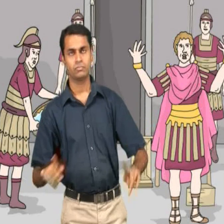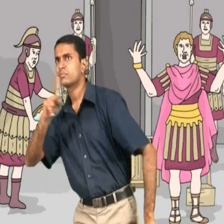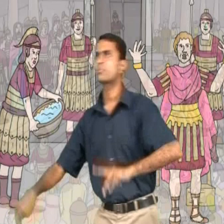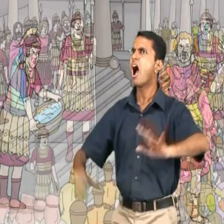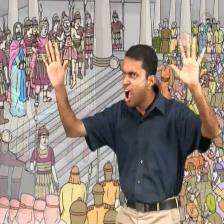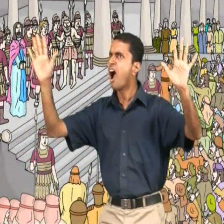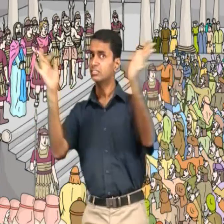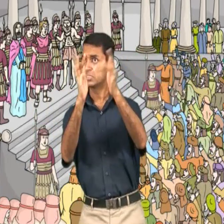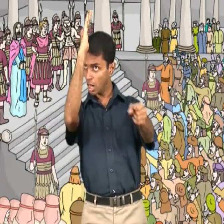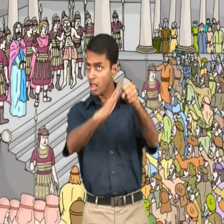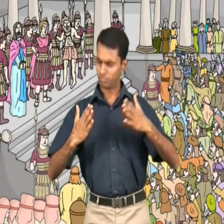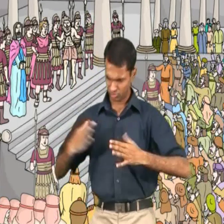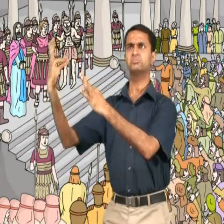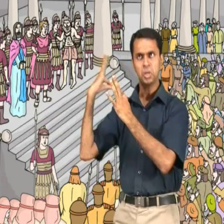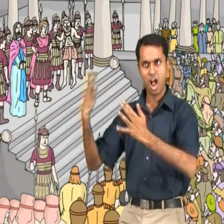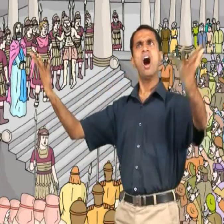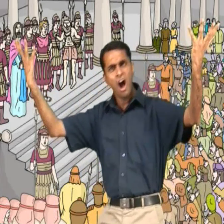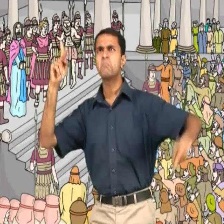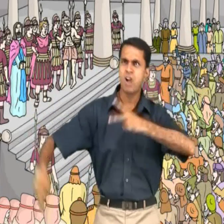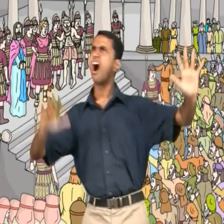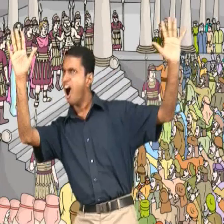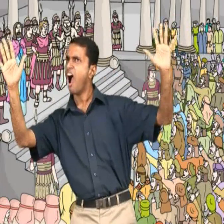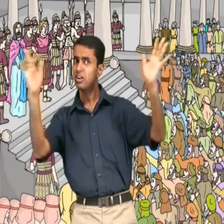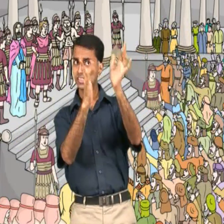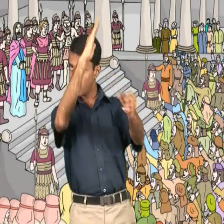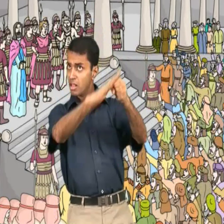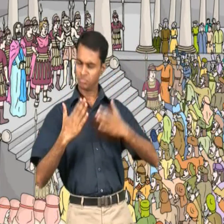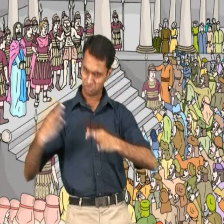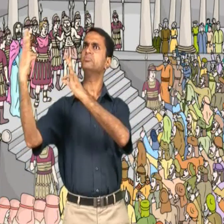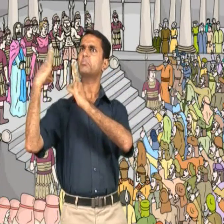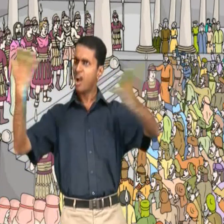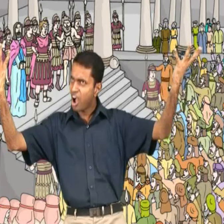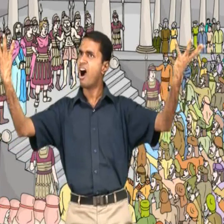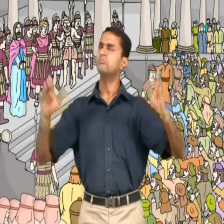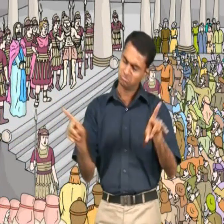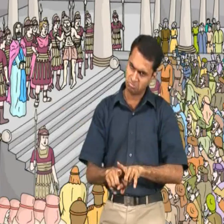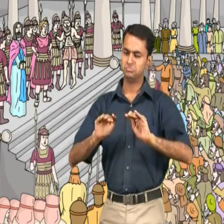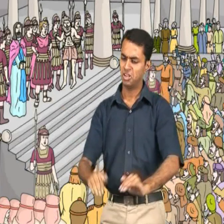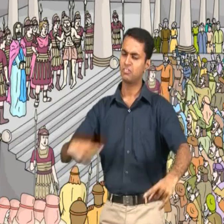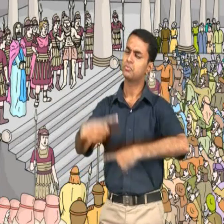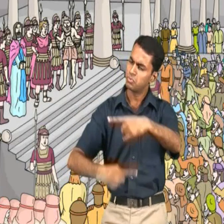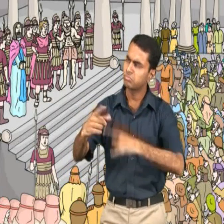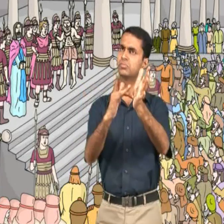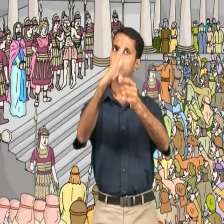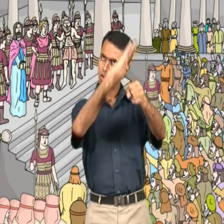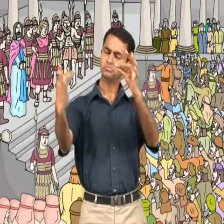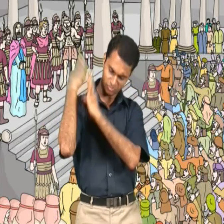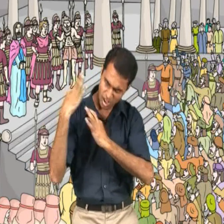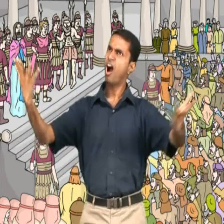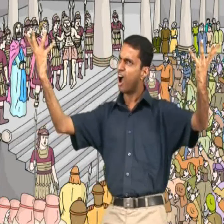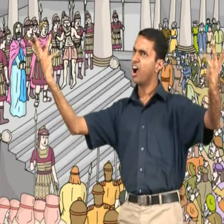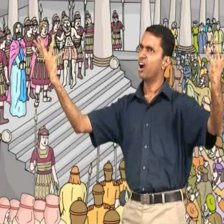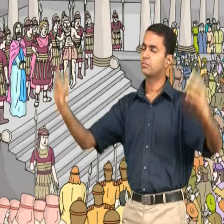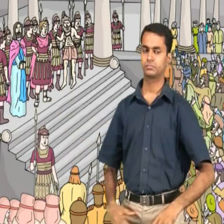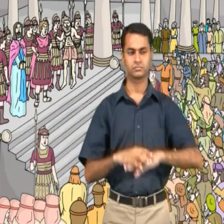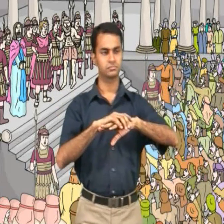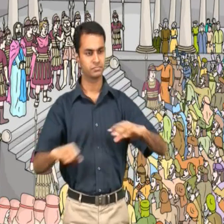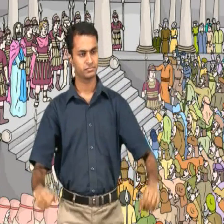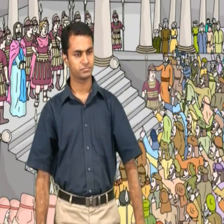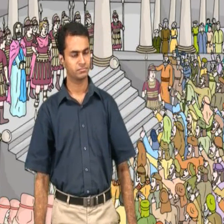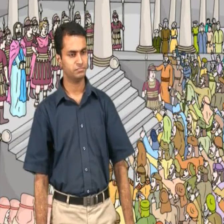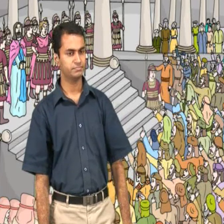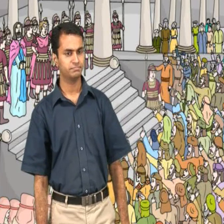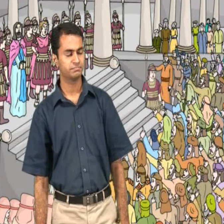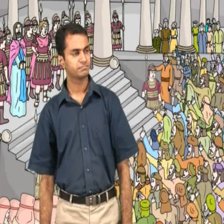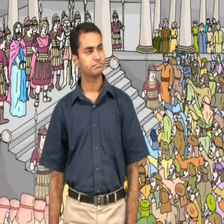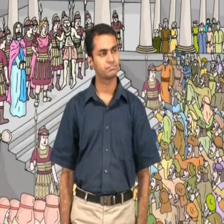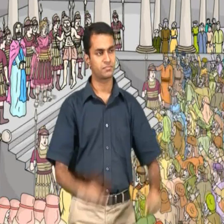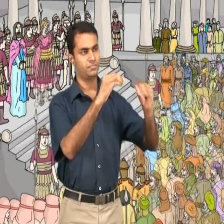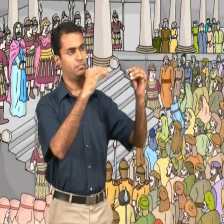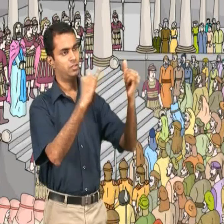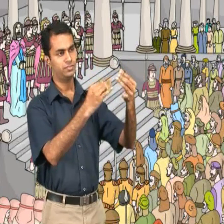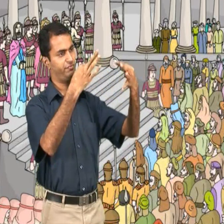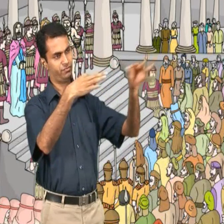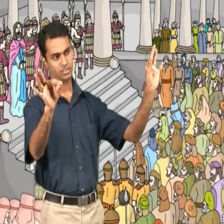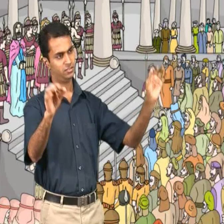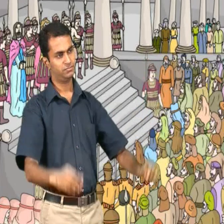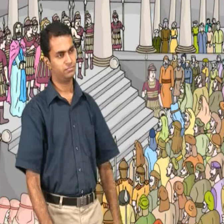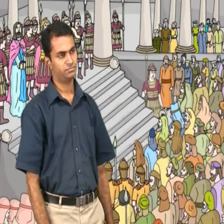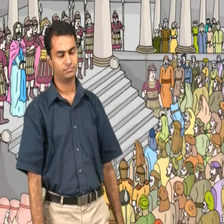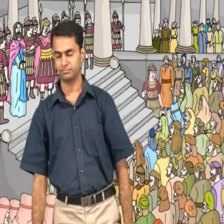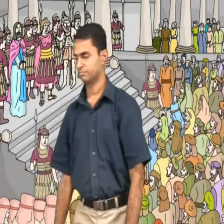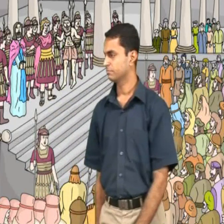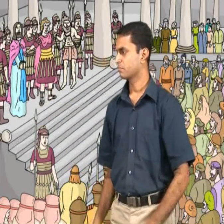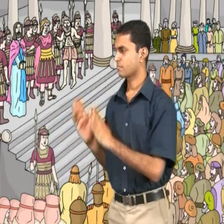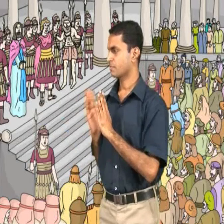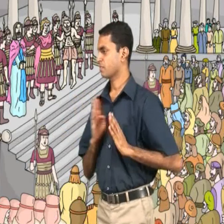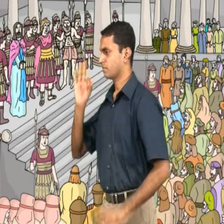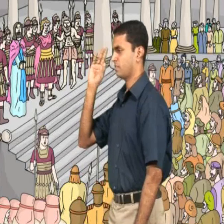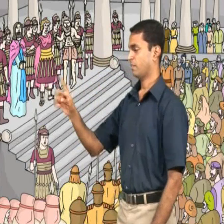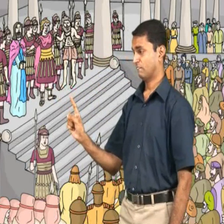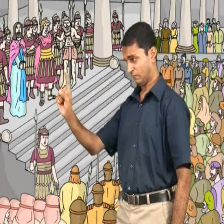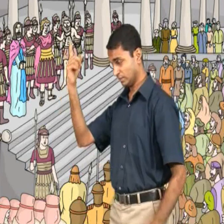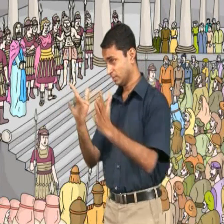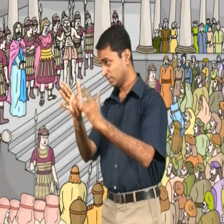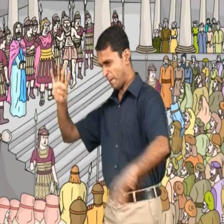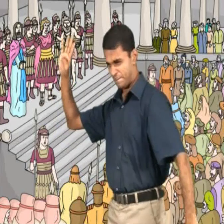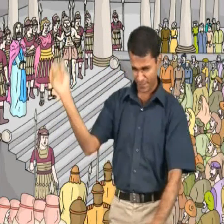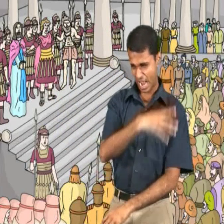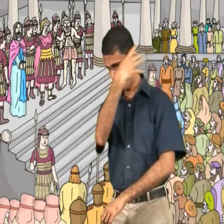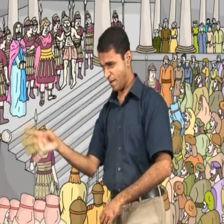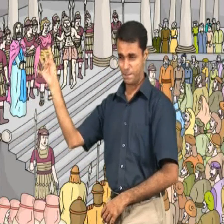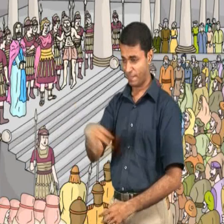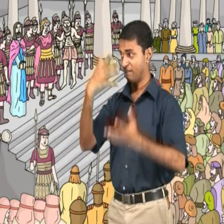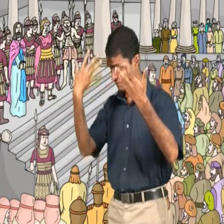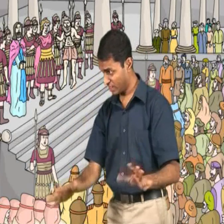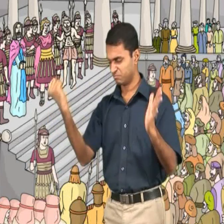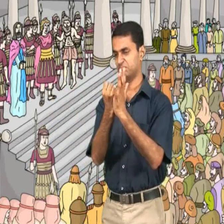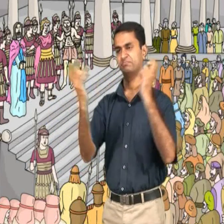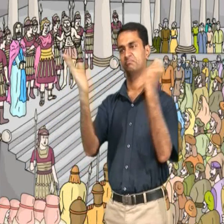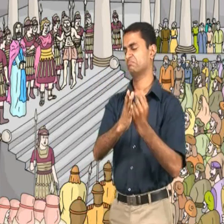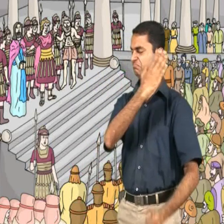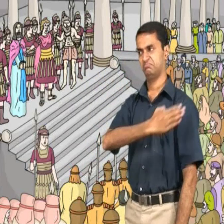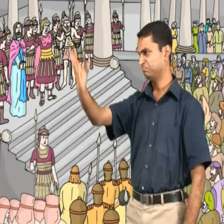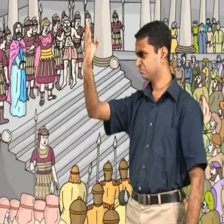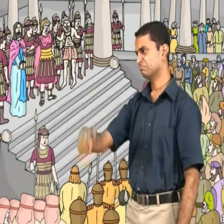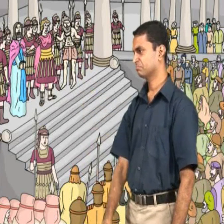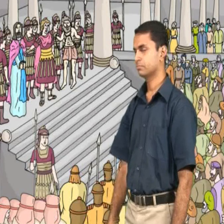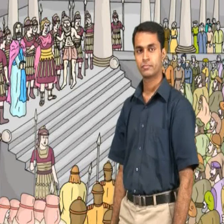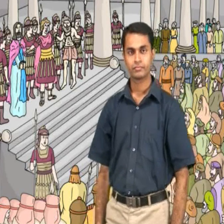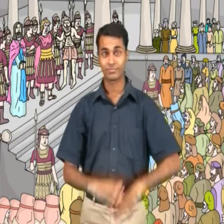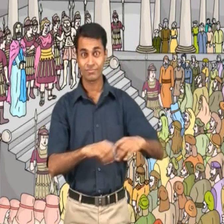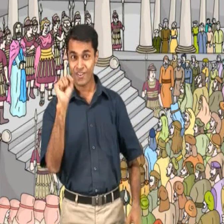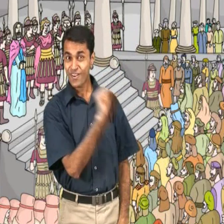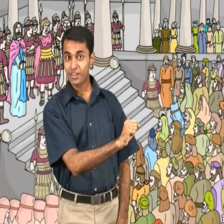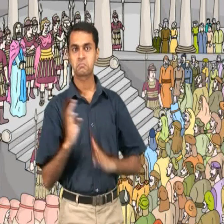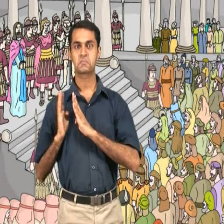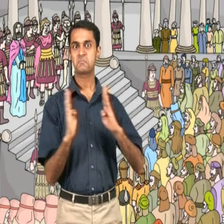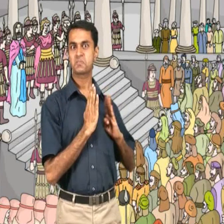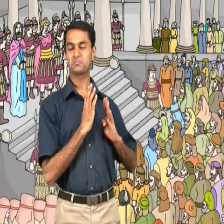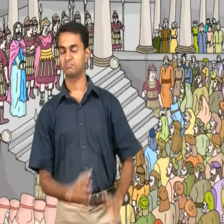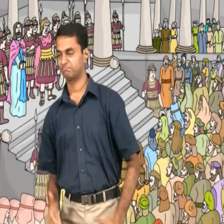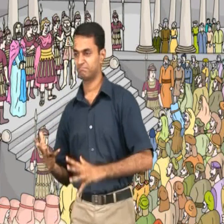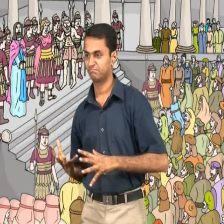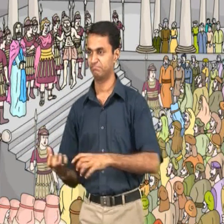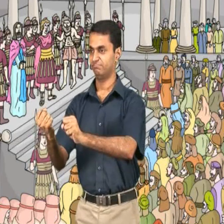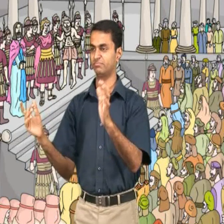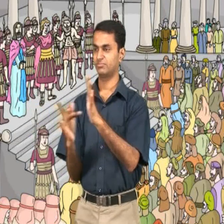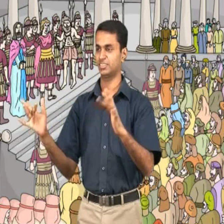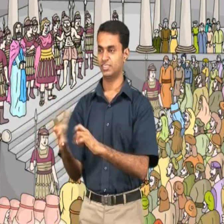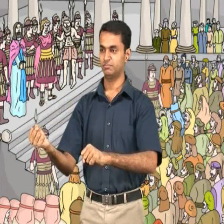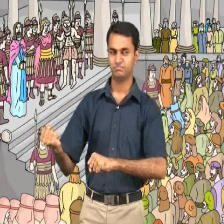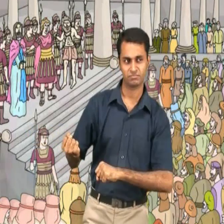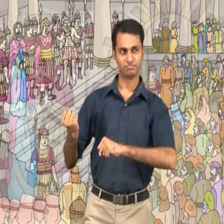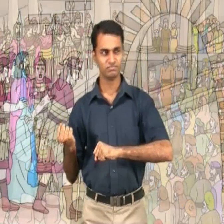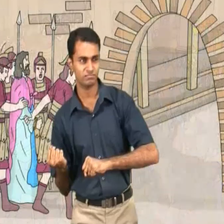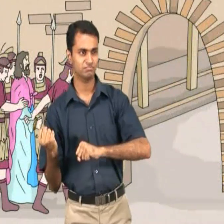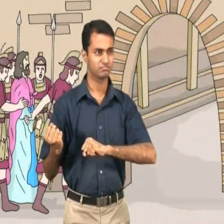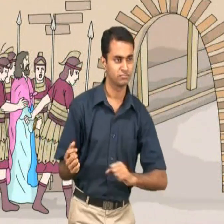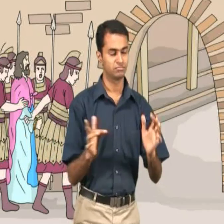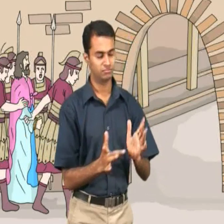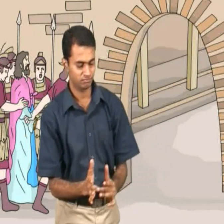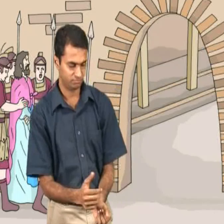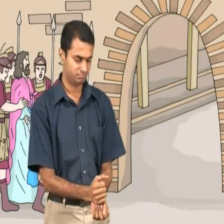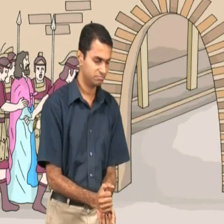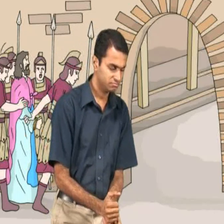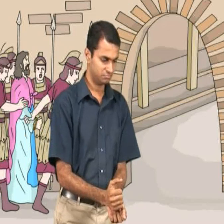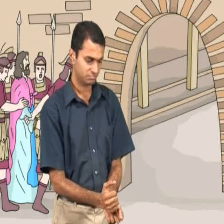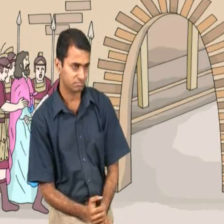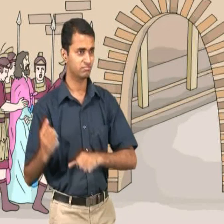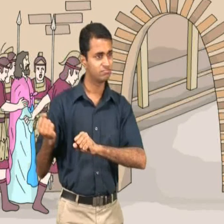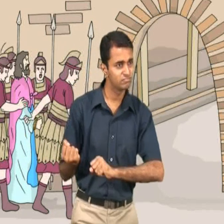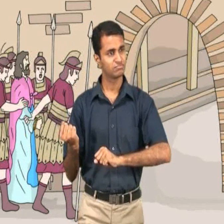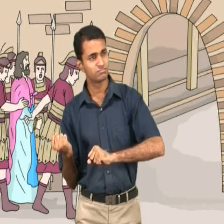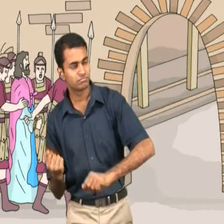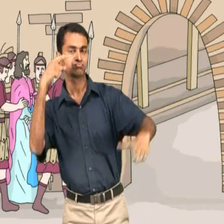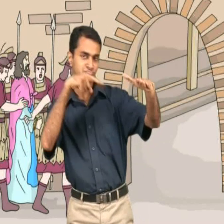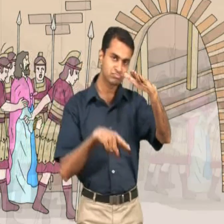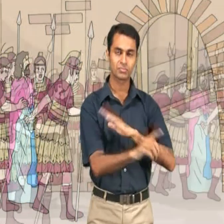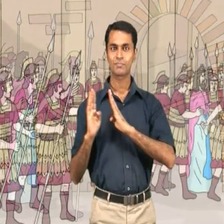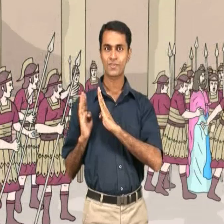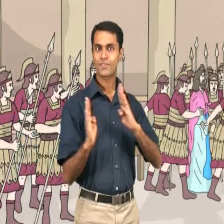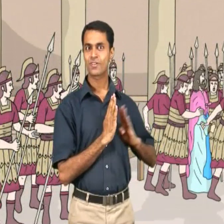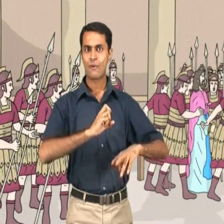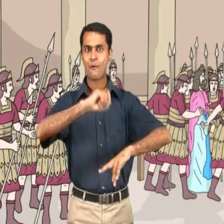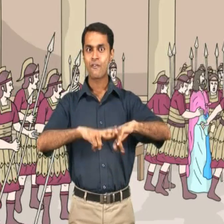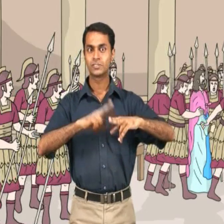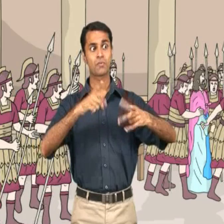“You bear the responsibility.” All the people answered, “His blood be on us and on our children!” So Pilate released Barabbas to them. But he had Jesus flogged, and handed Him over to be crucified.